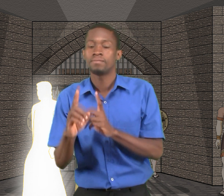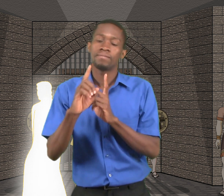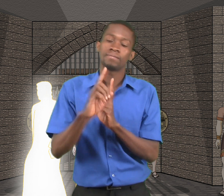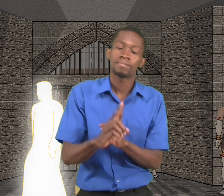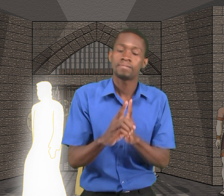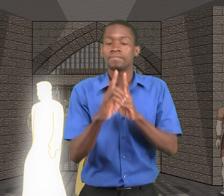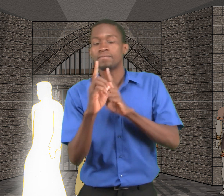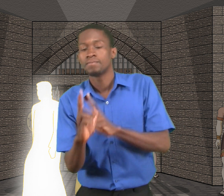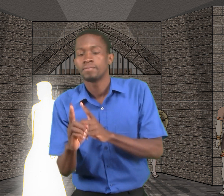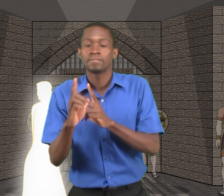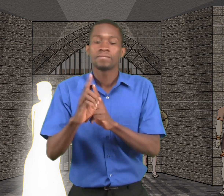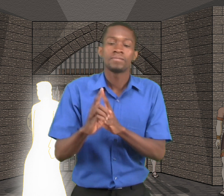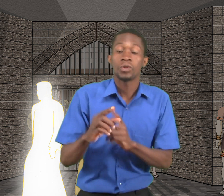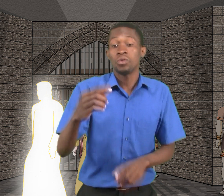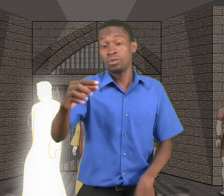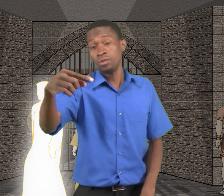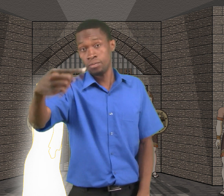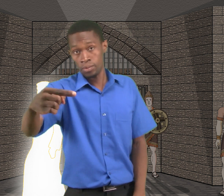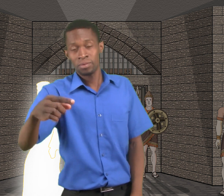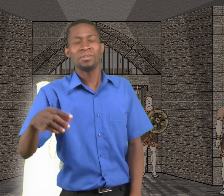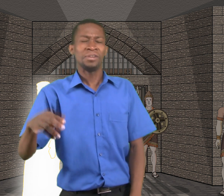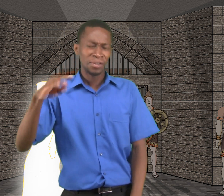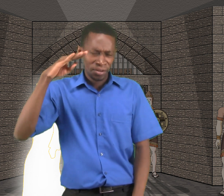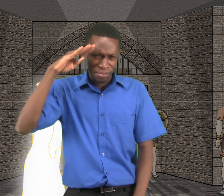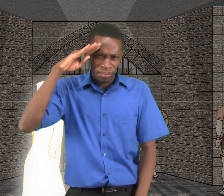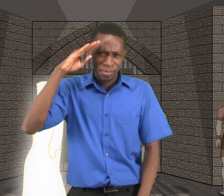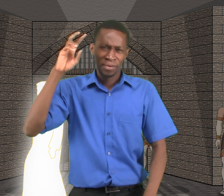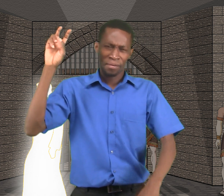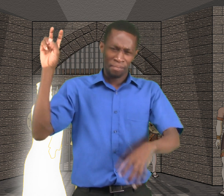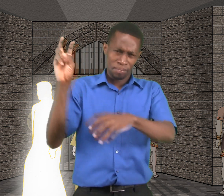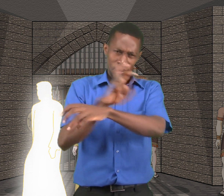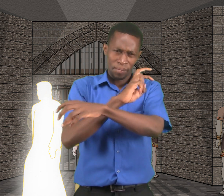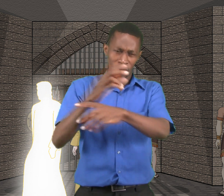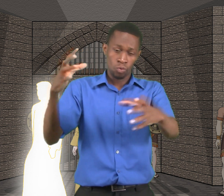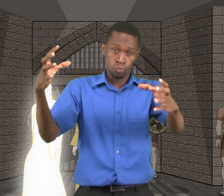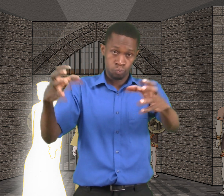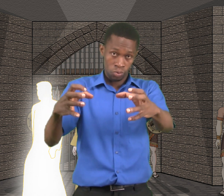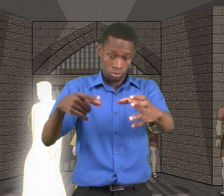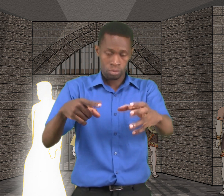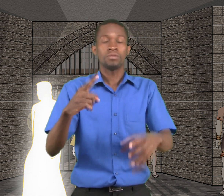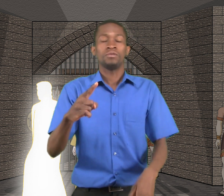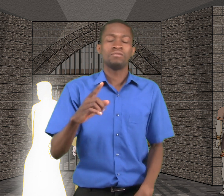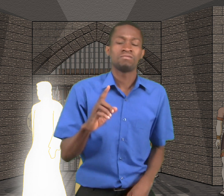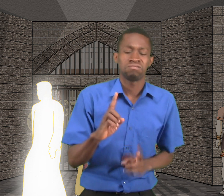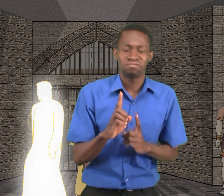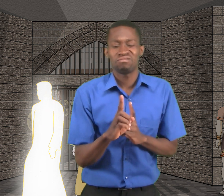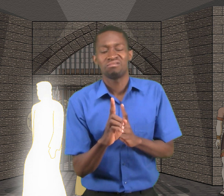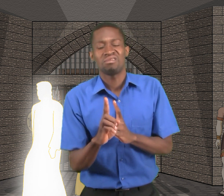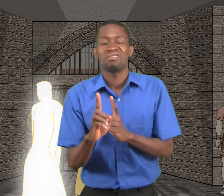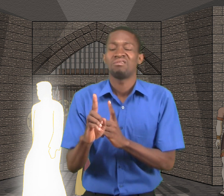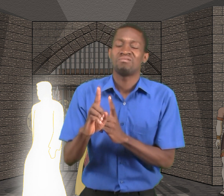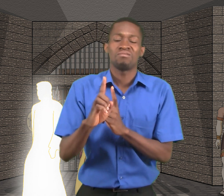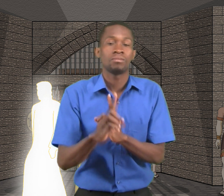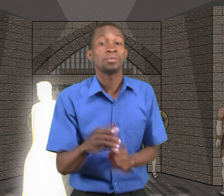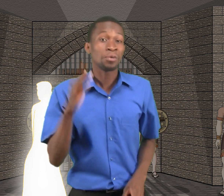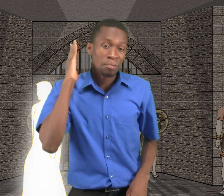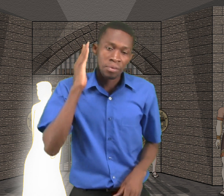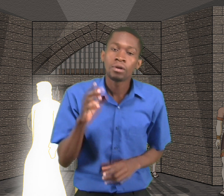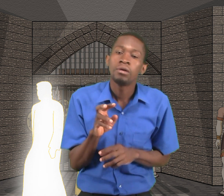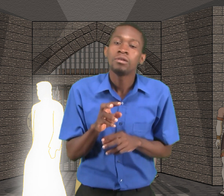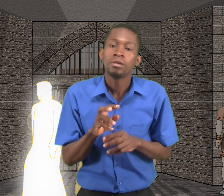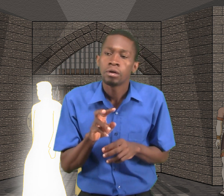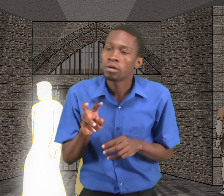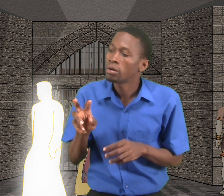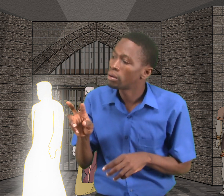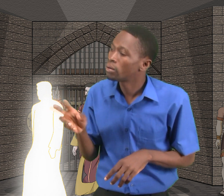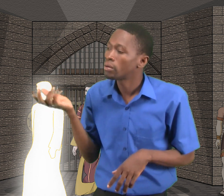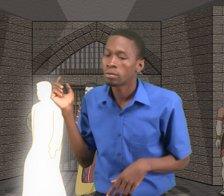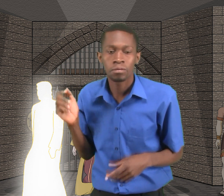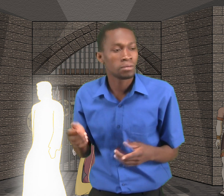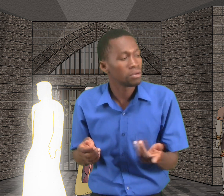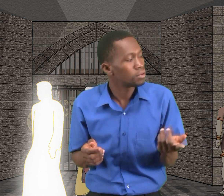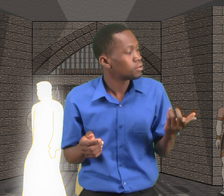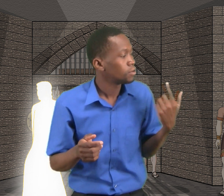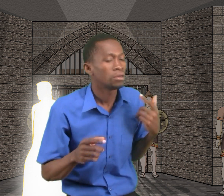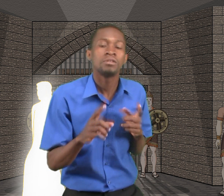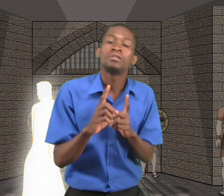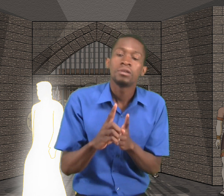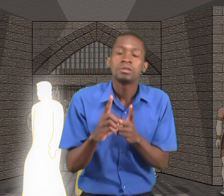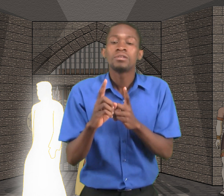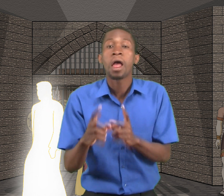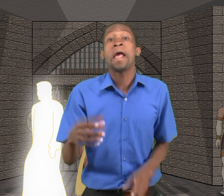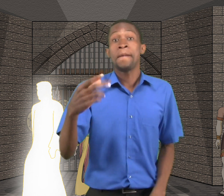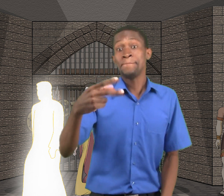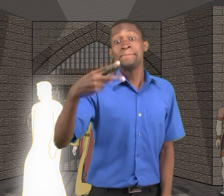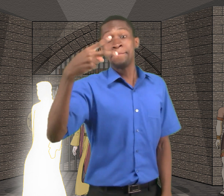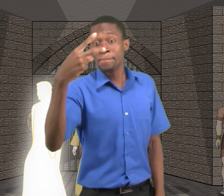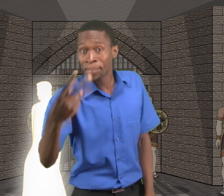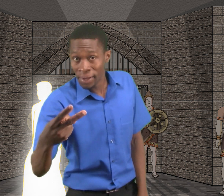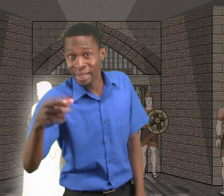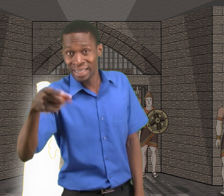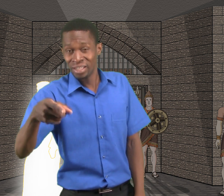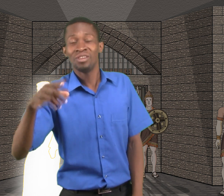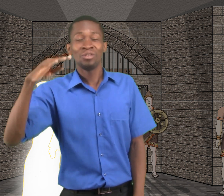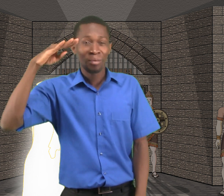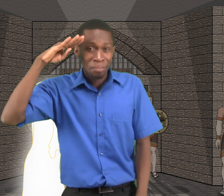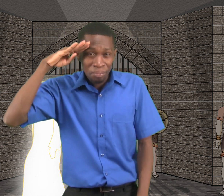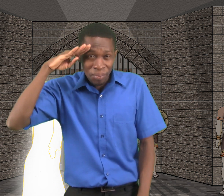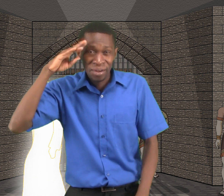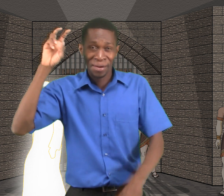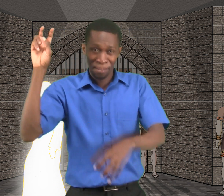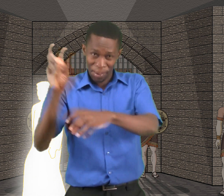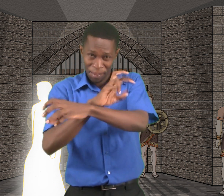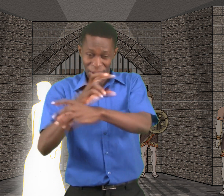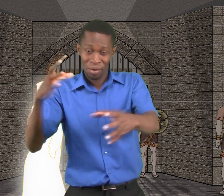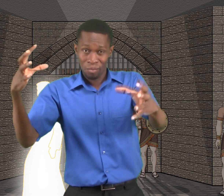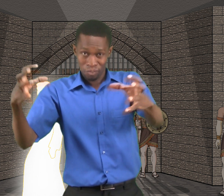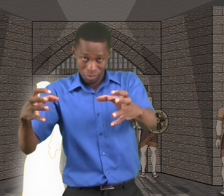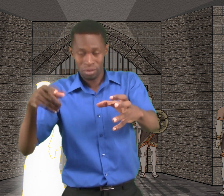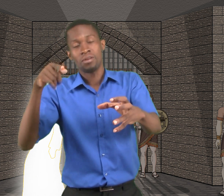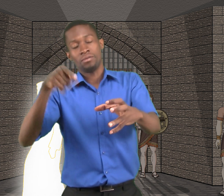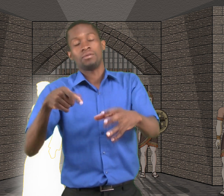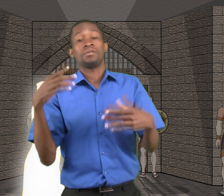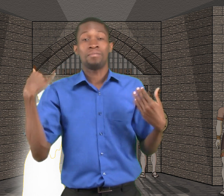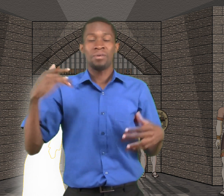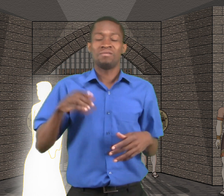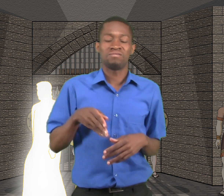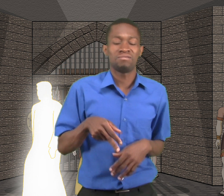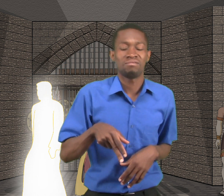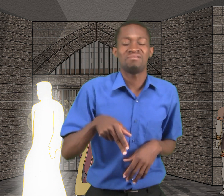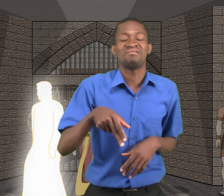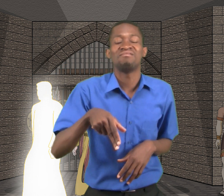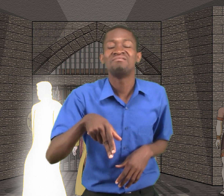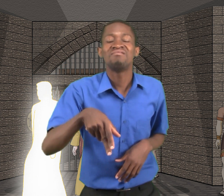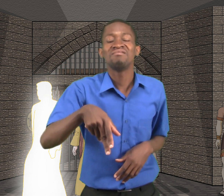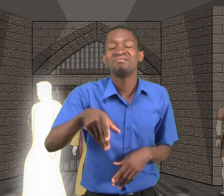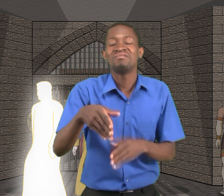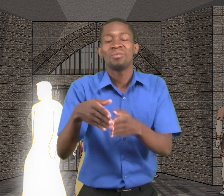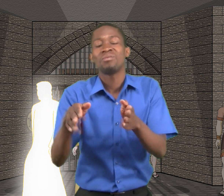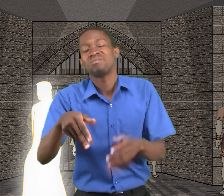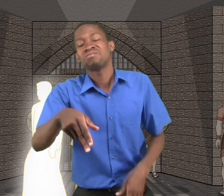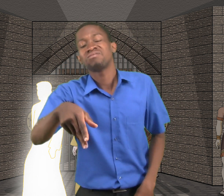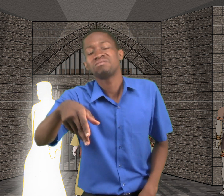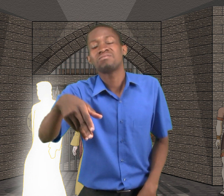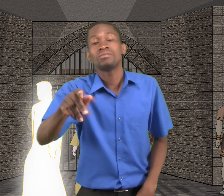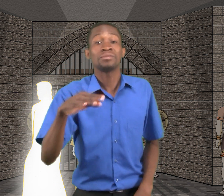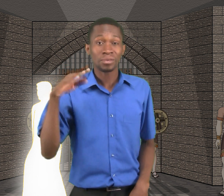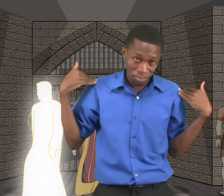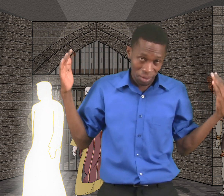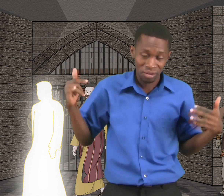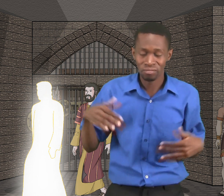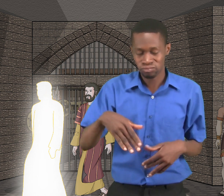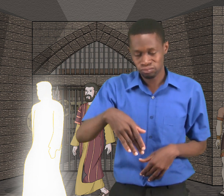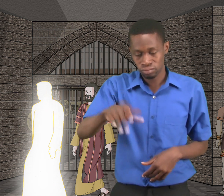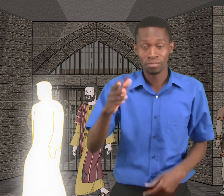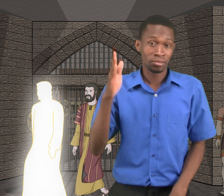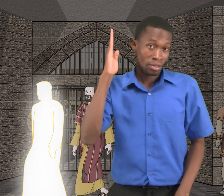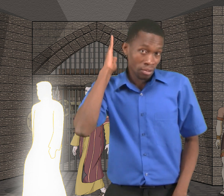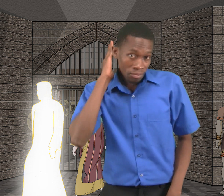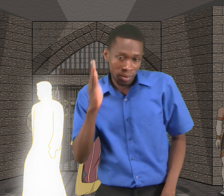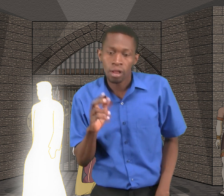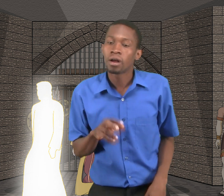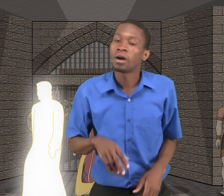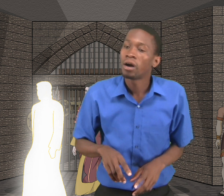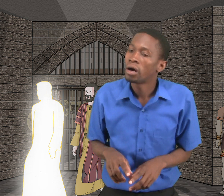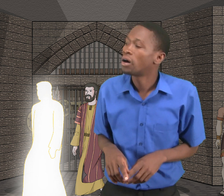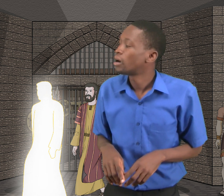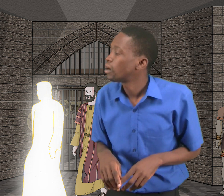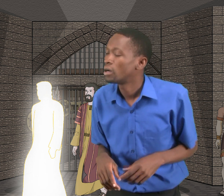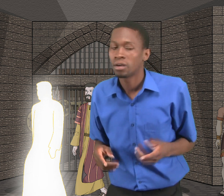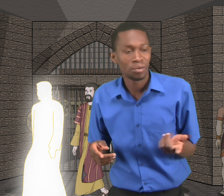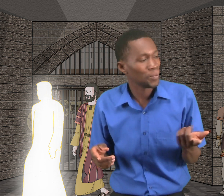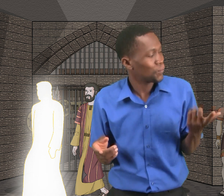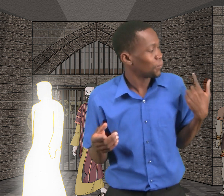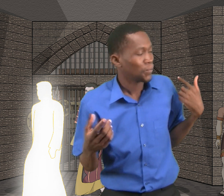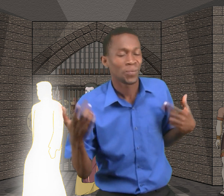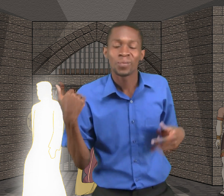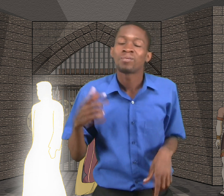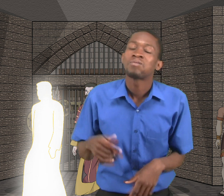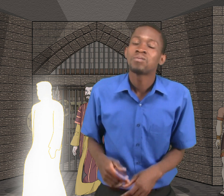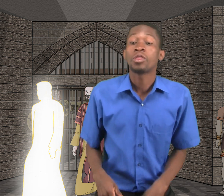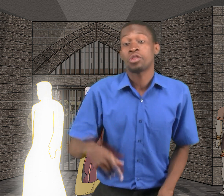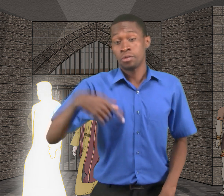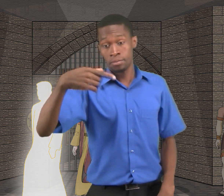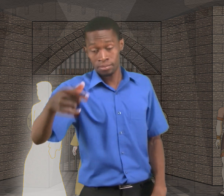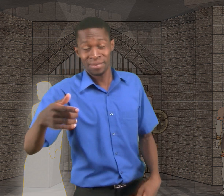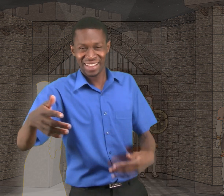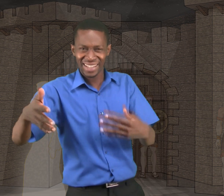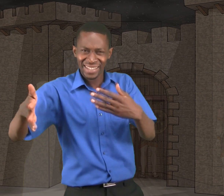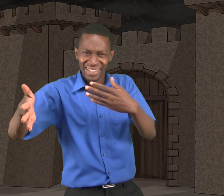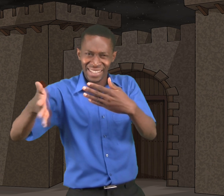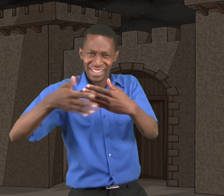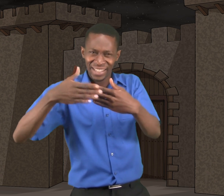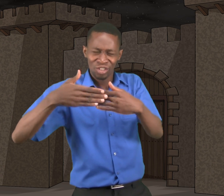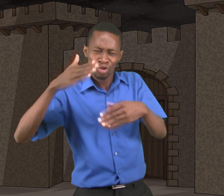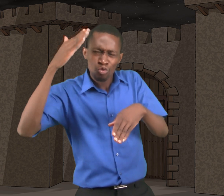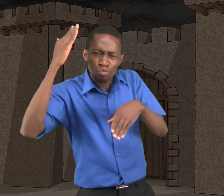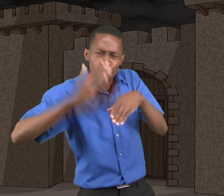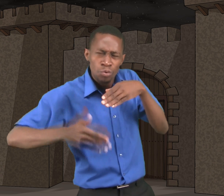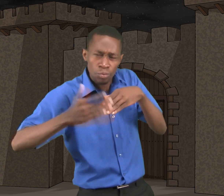They passed the first and second guards and came to the iron gate leading to the city, which opened for them by itself.